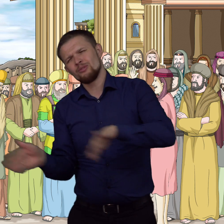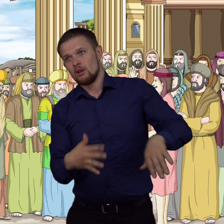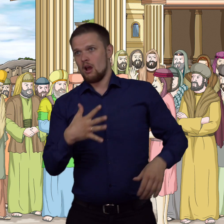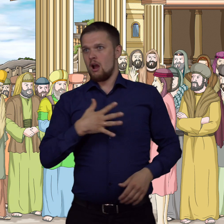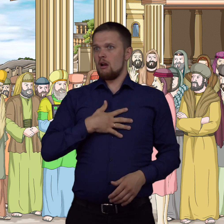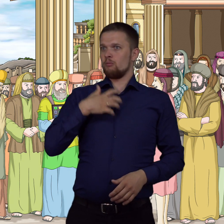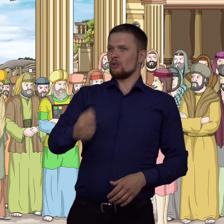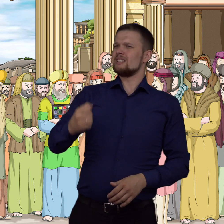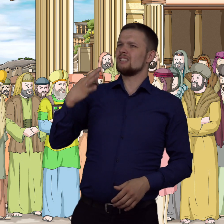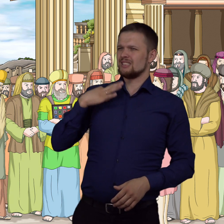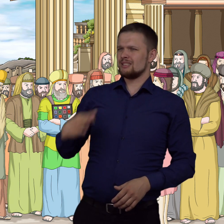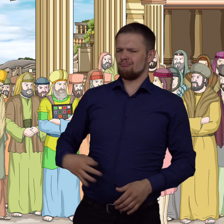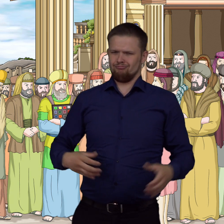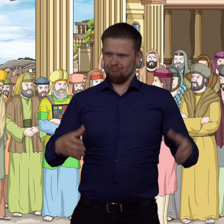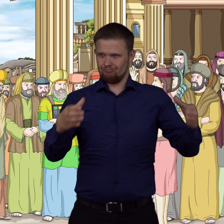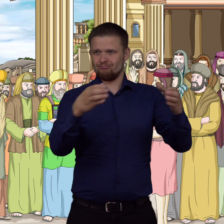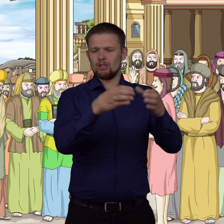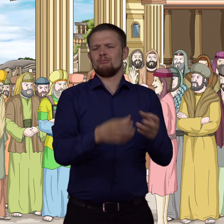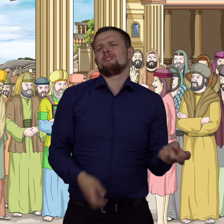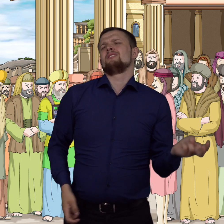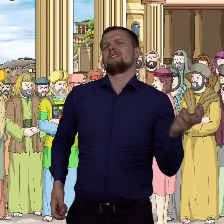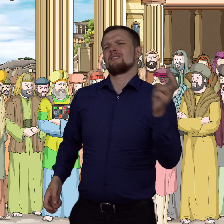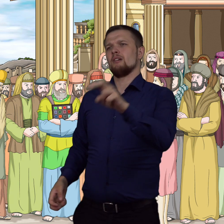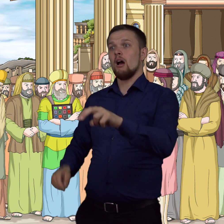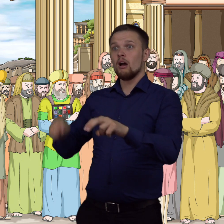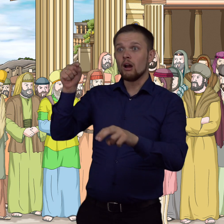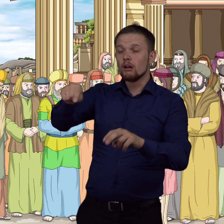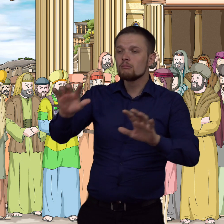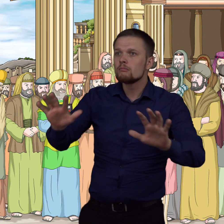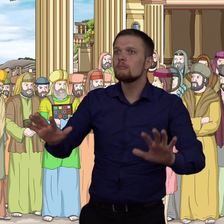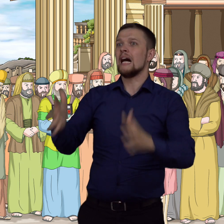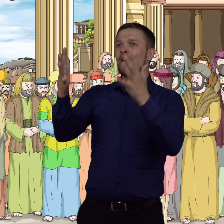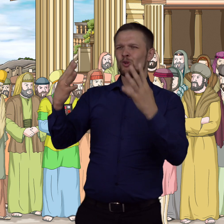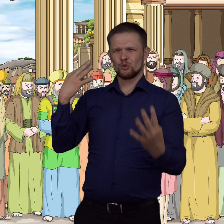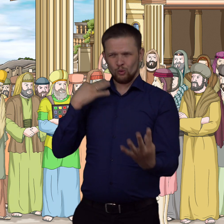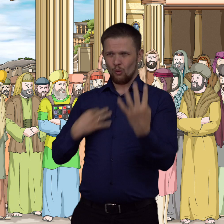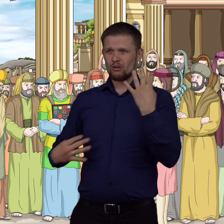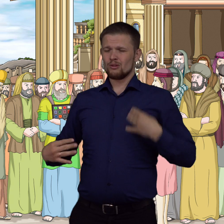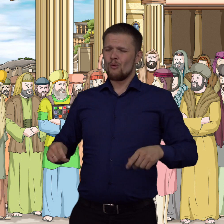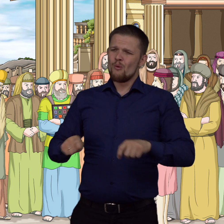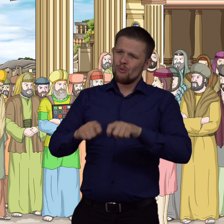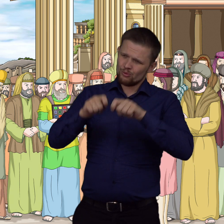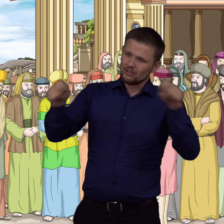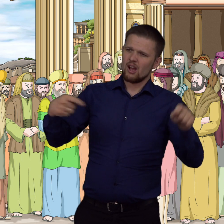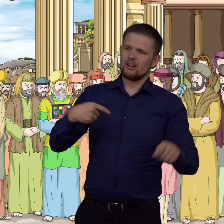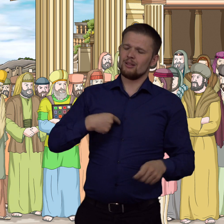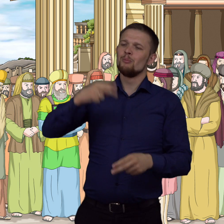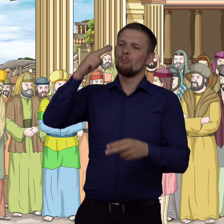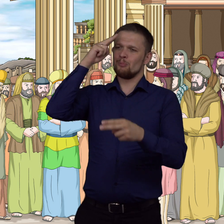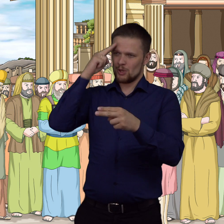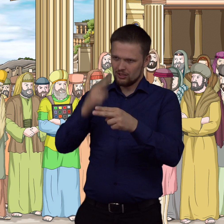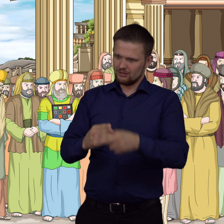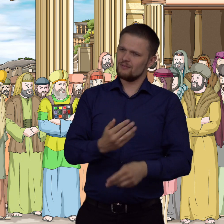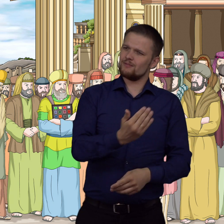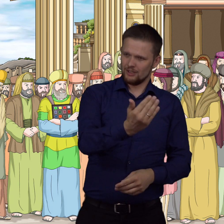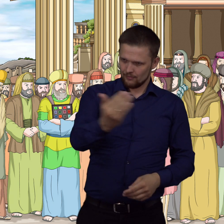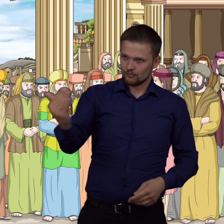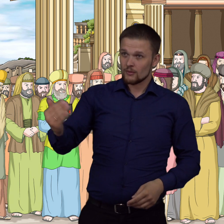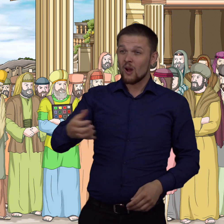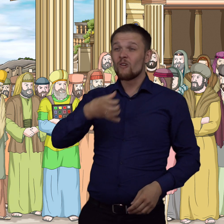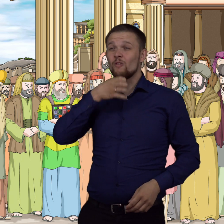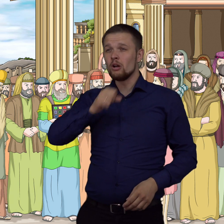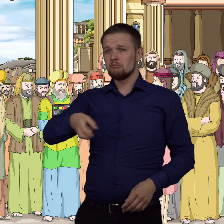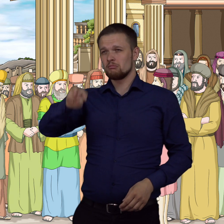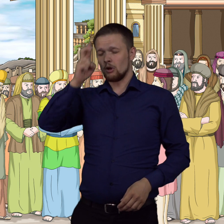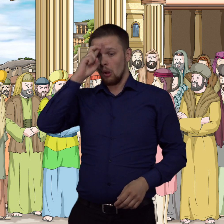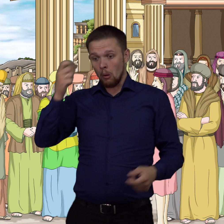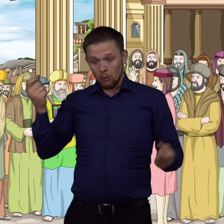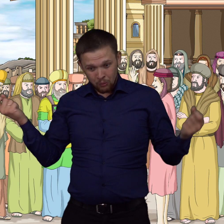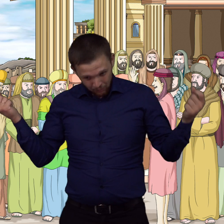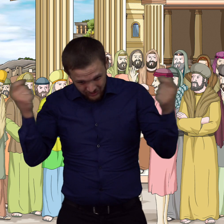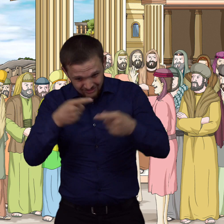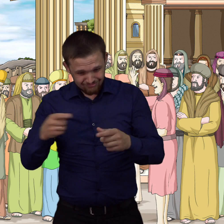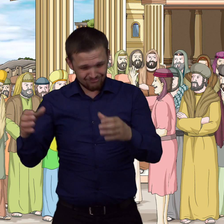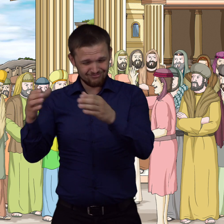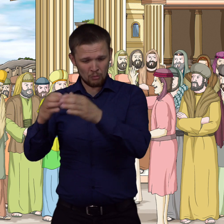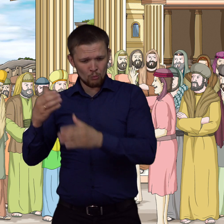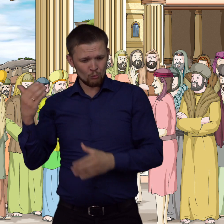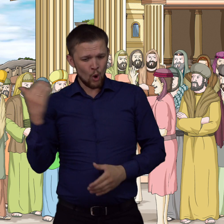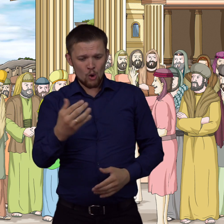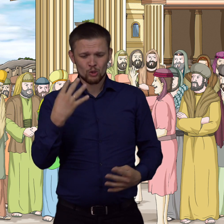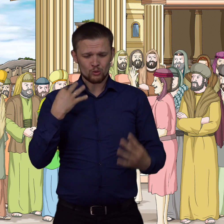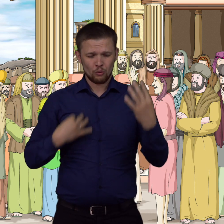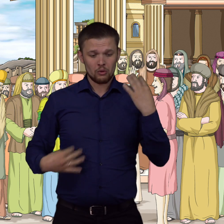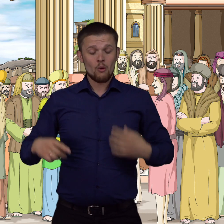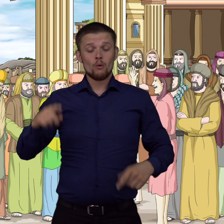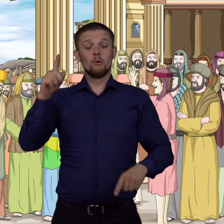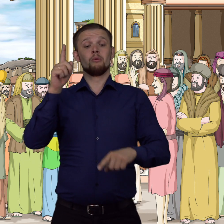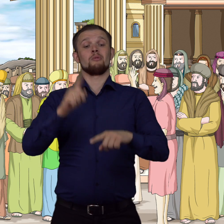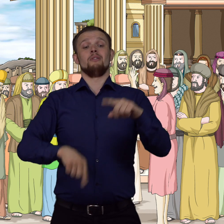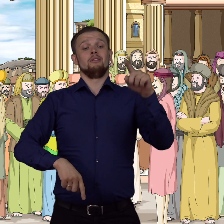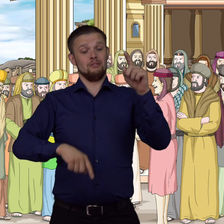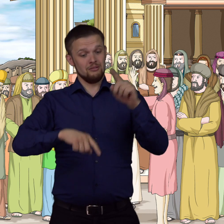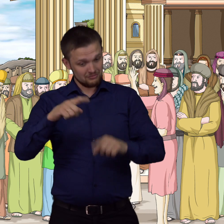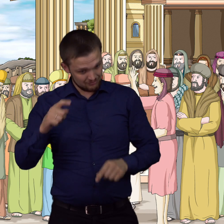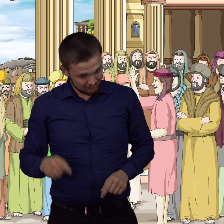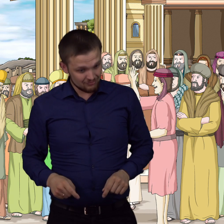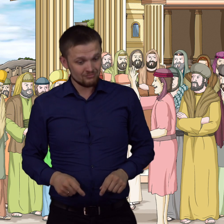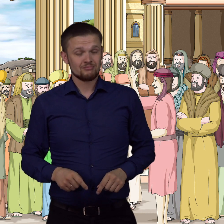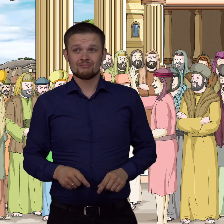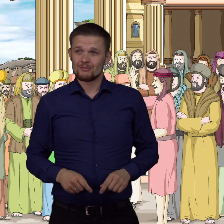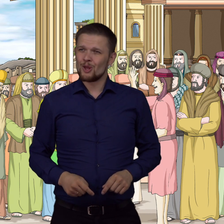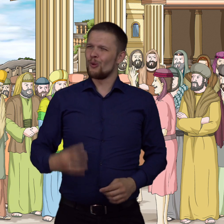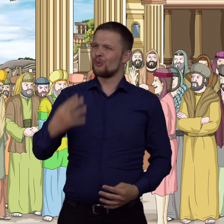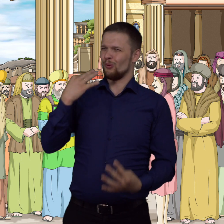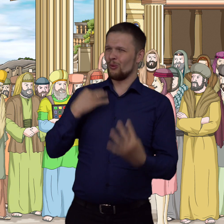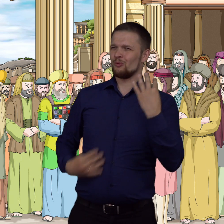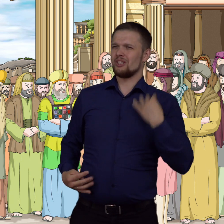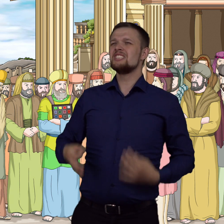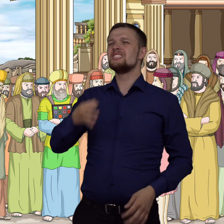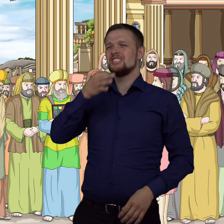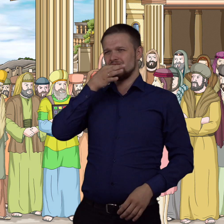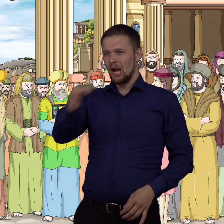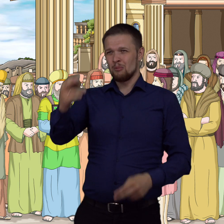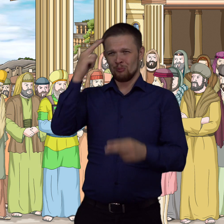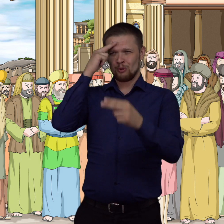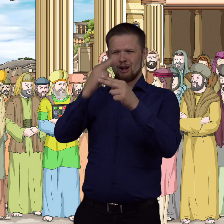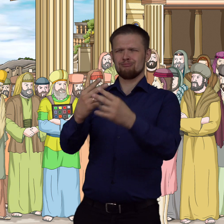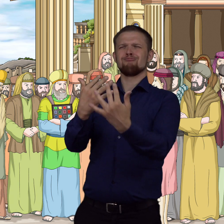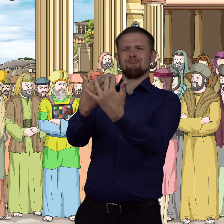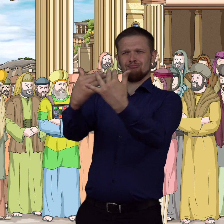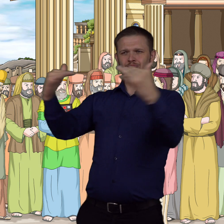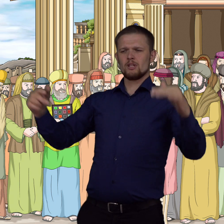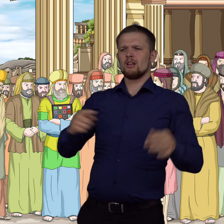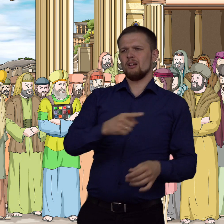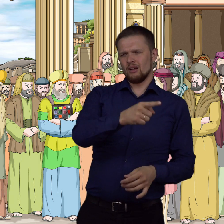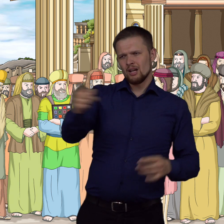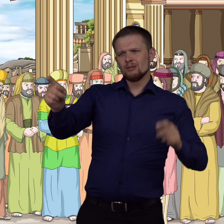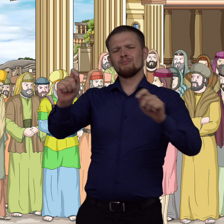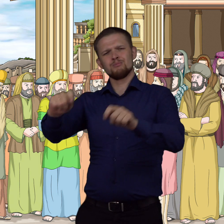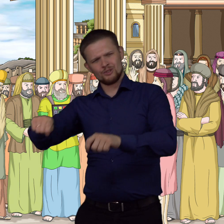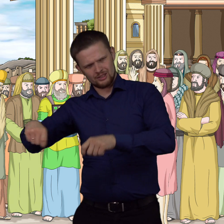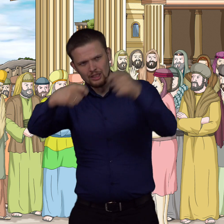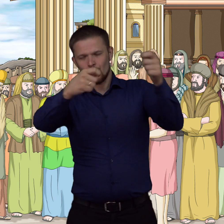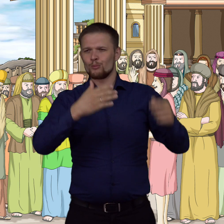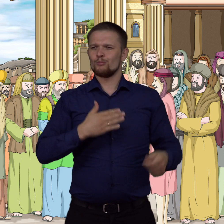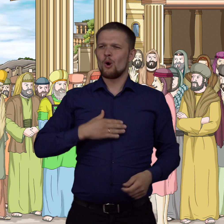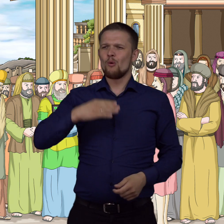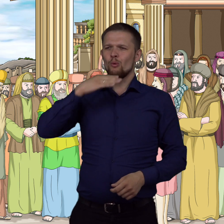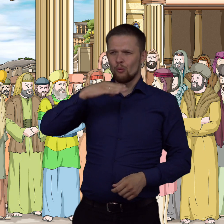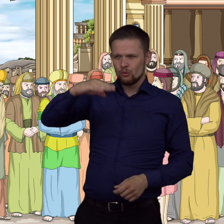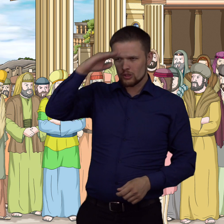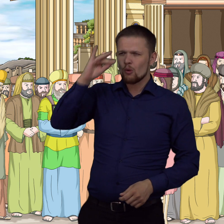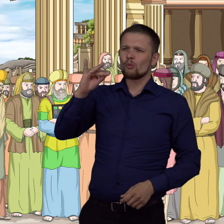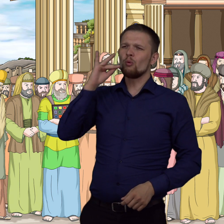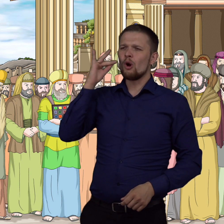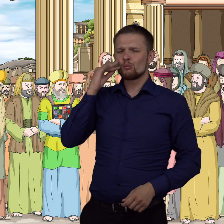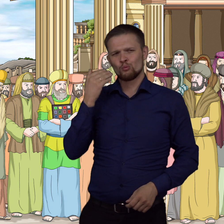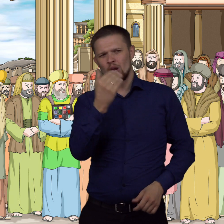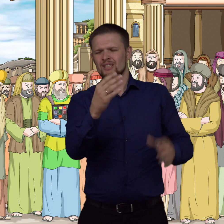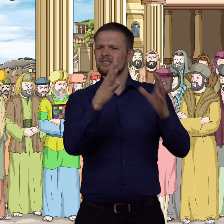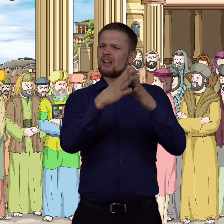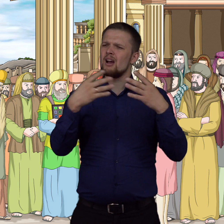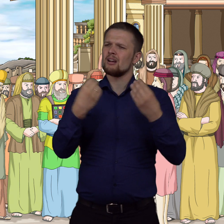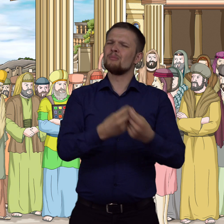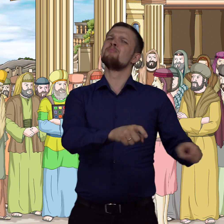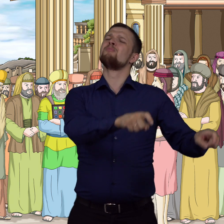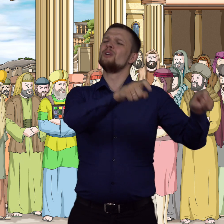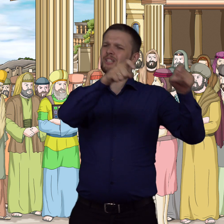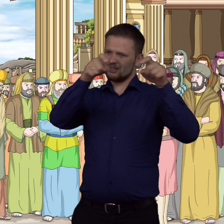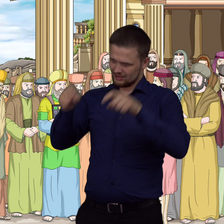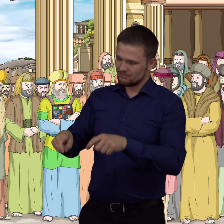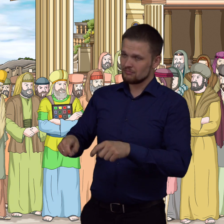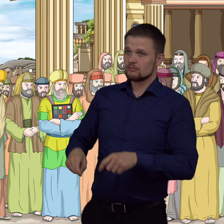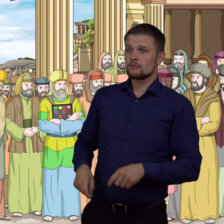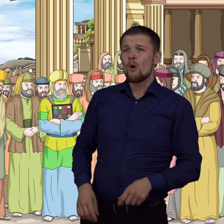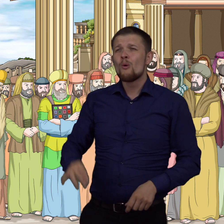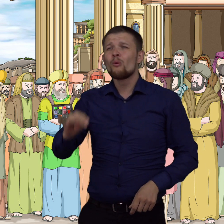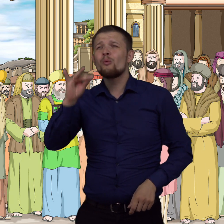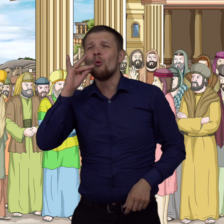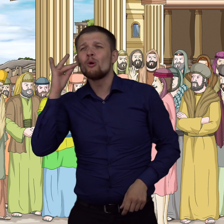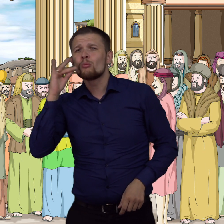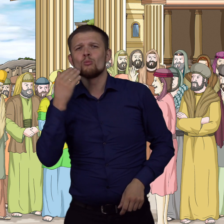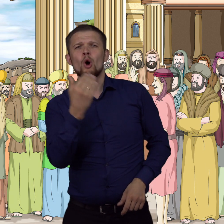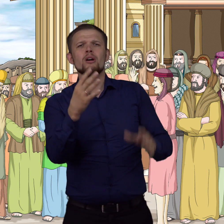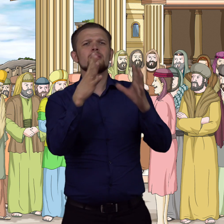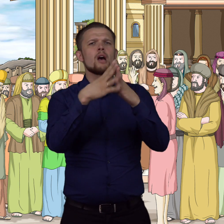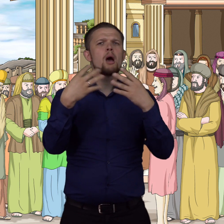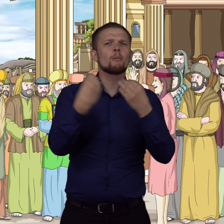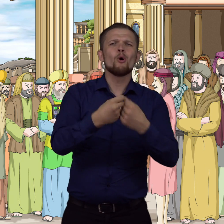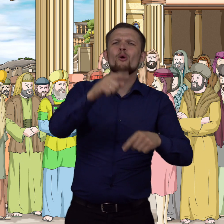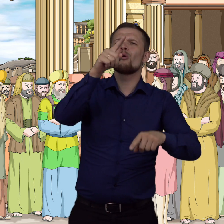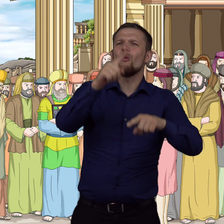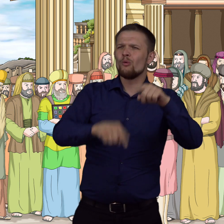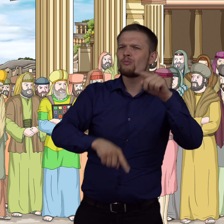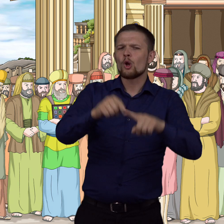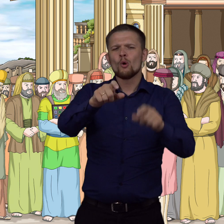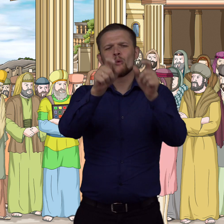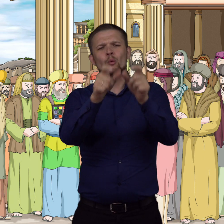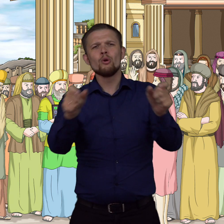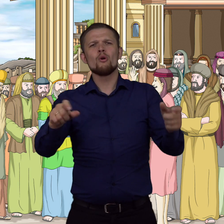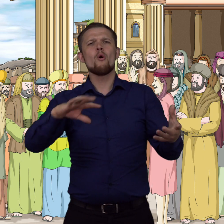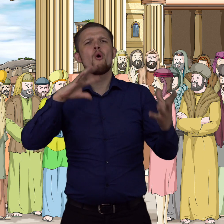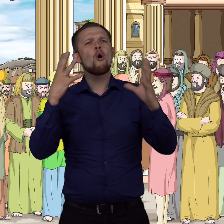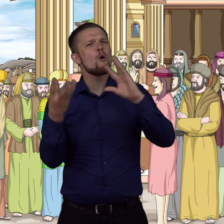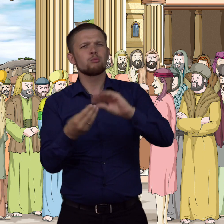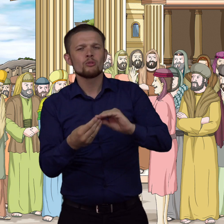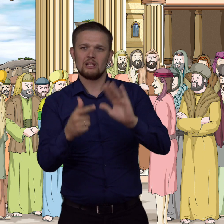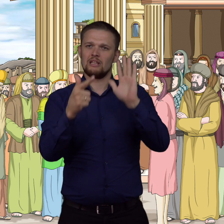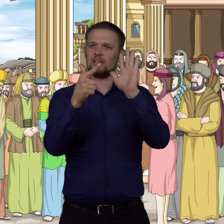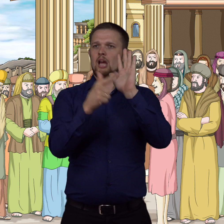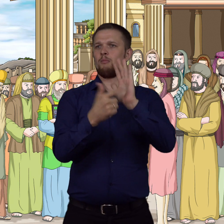On their second visit, Joseph revealed his identity to his brothers, and his family became known to Pharaoh.